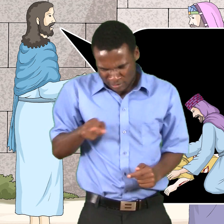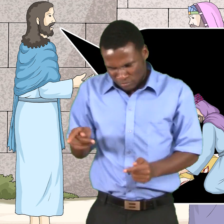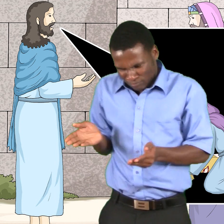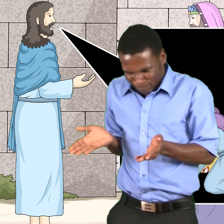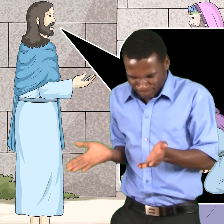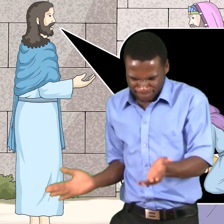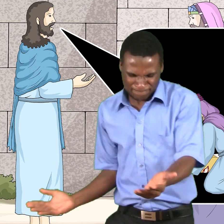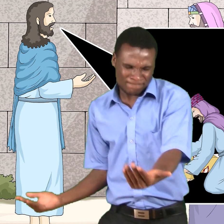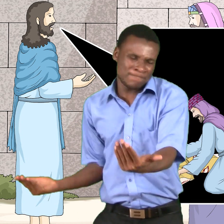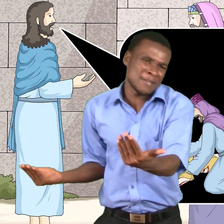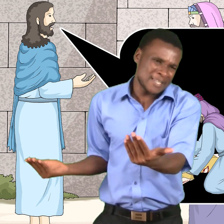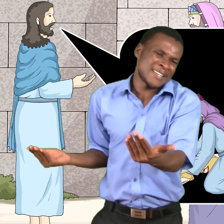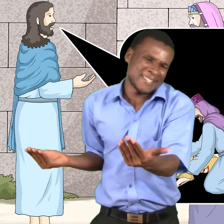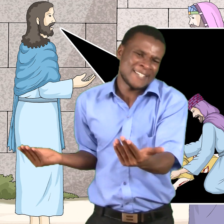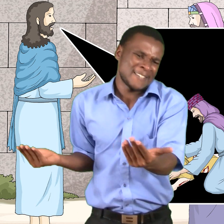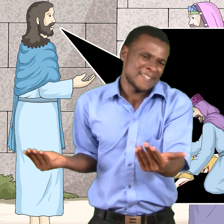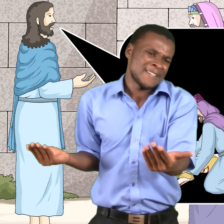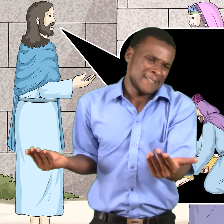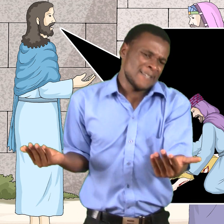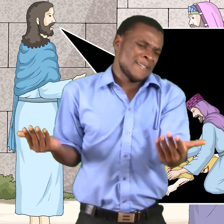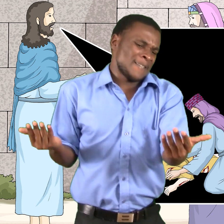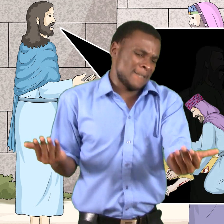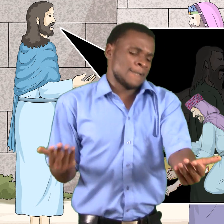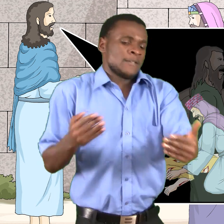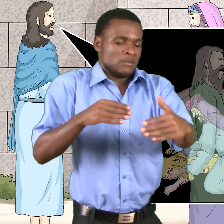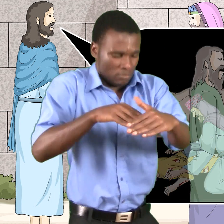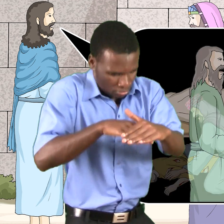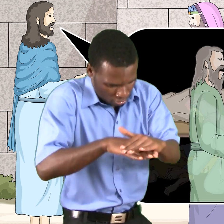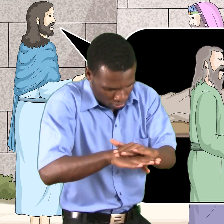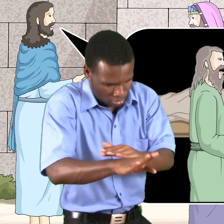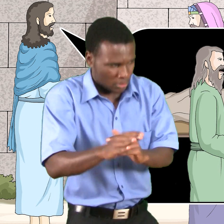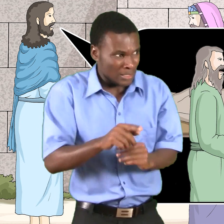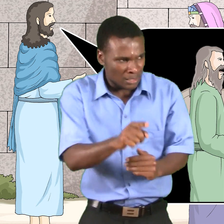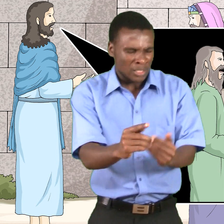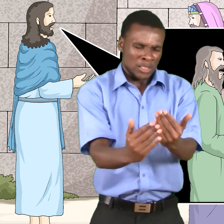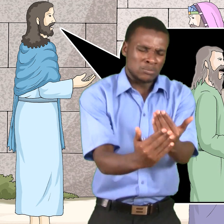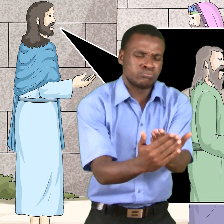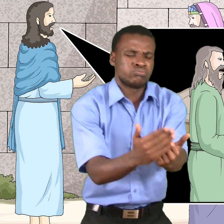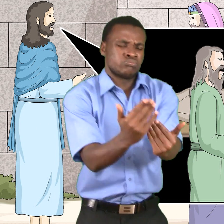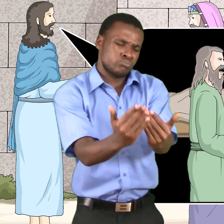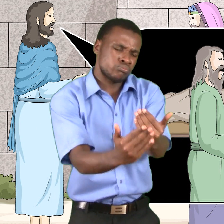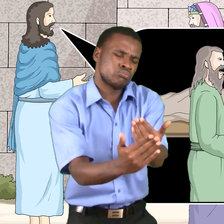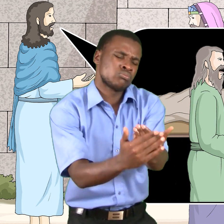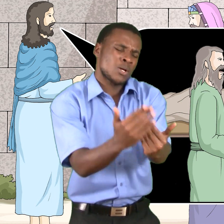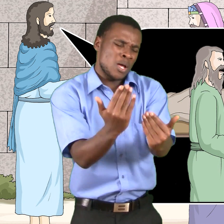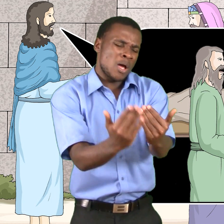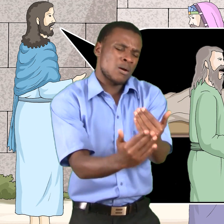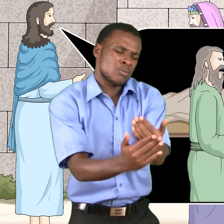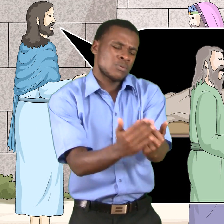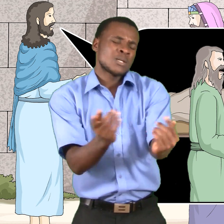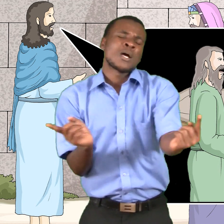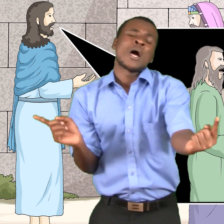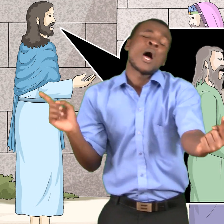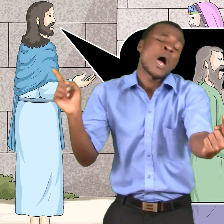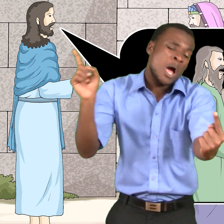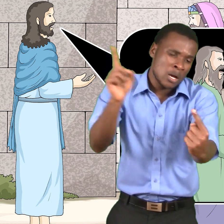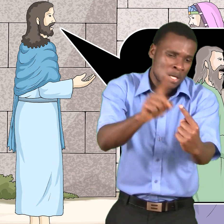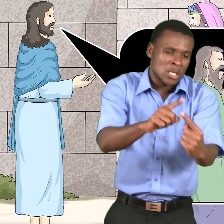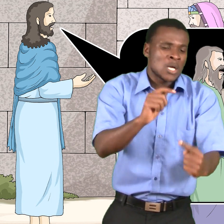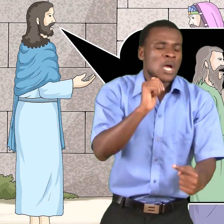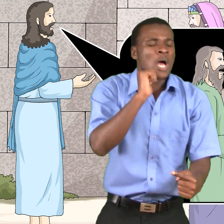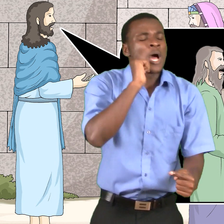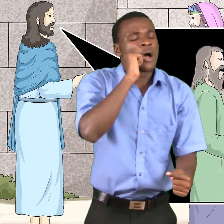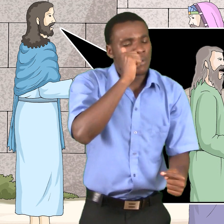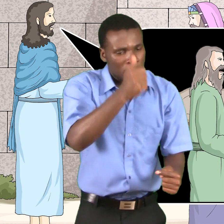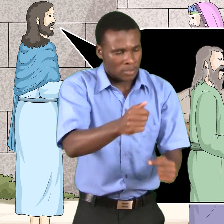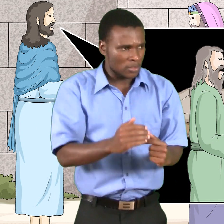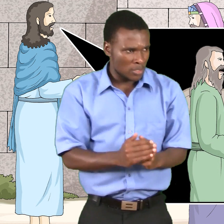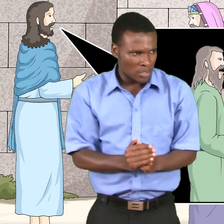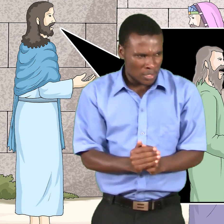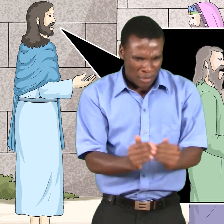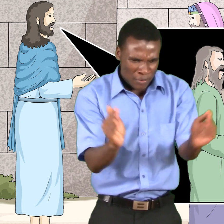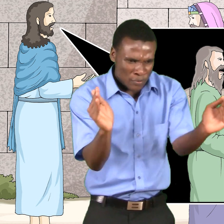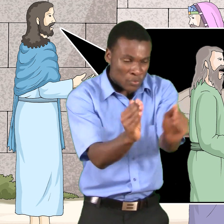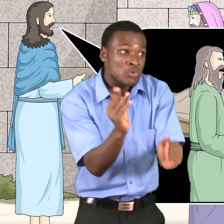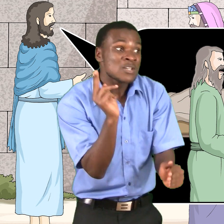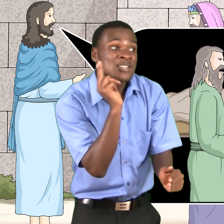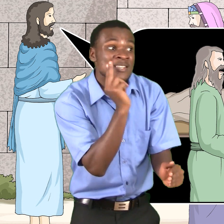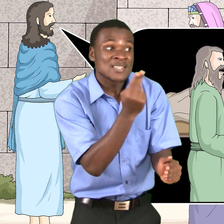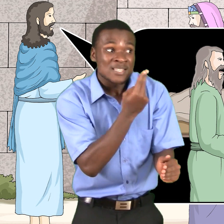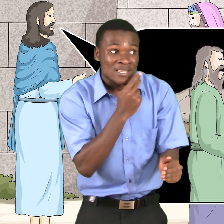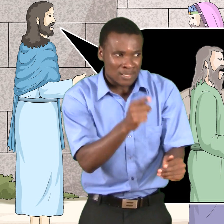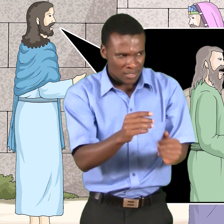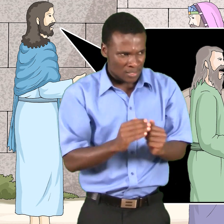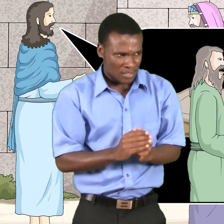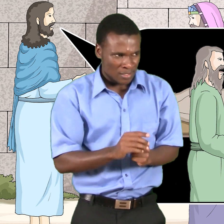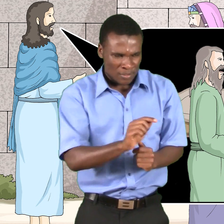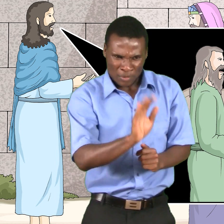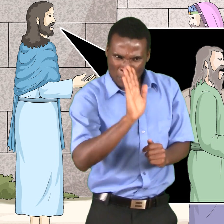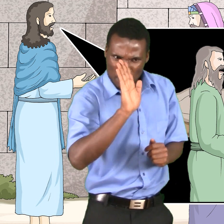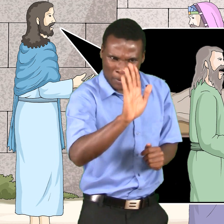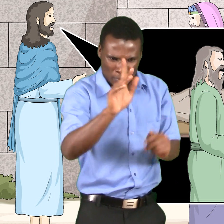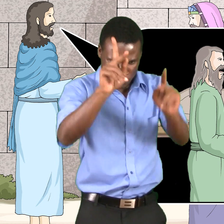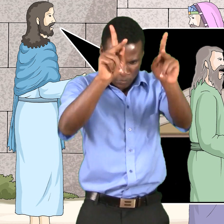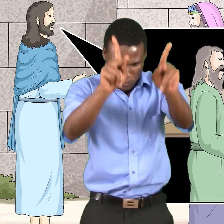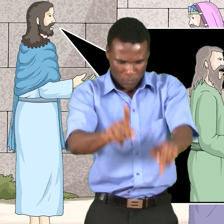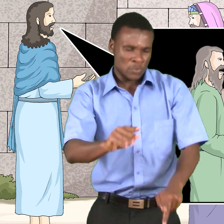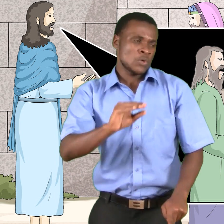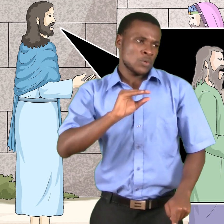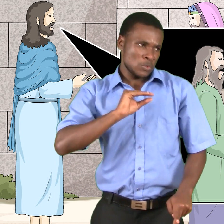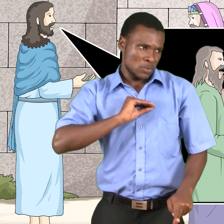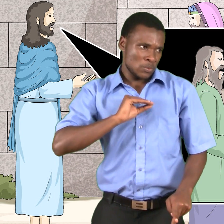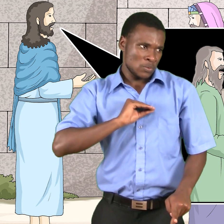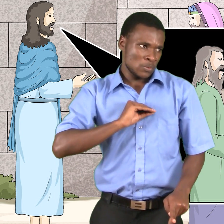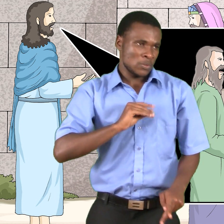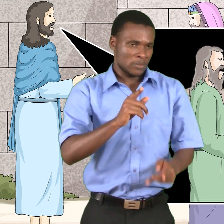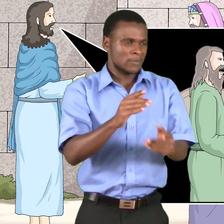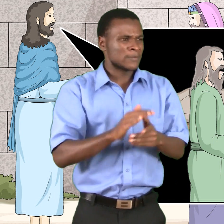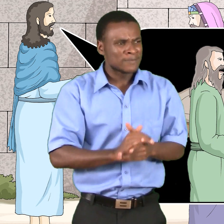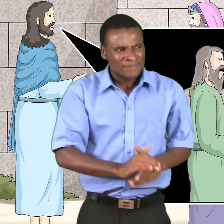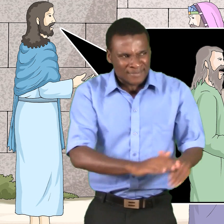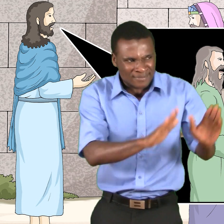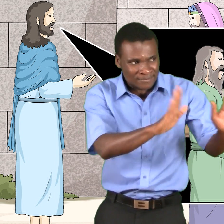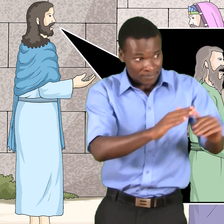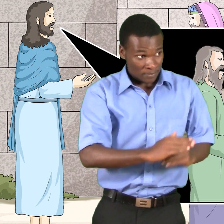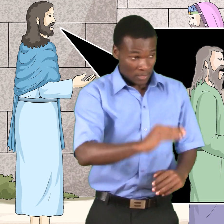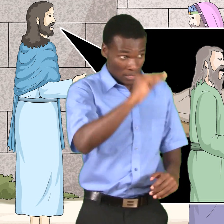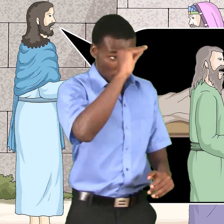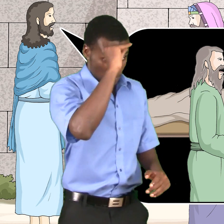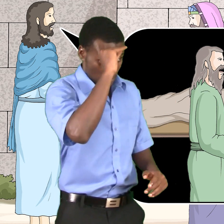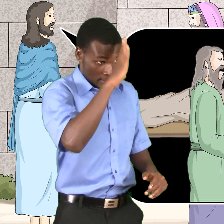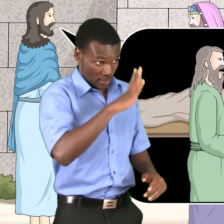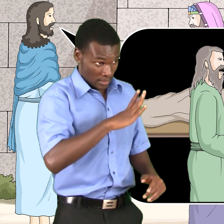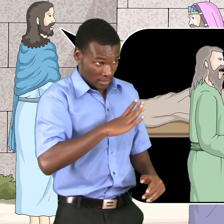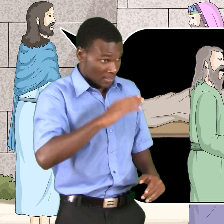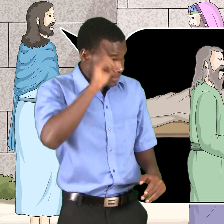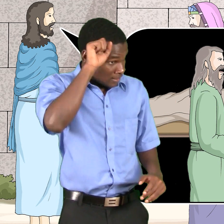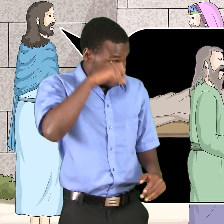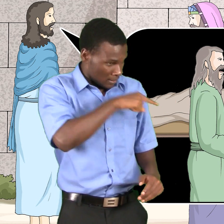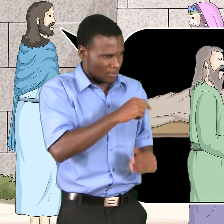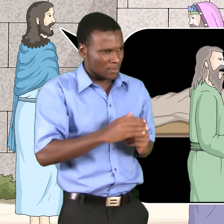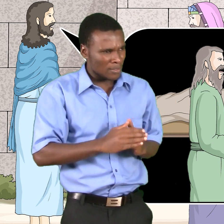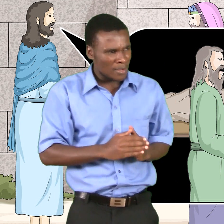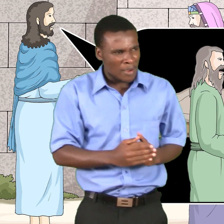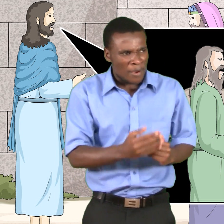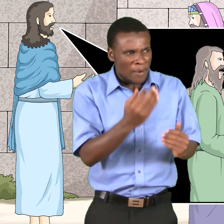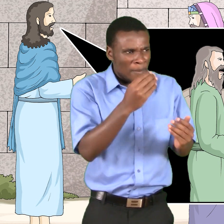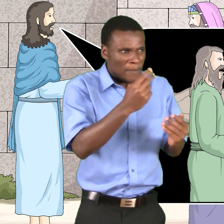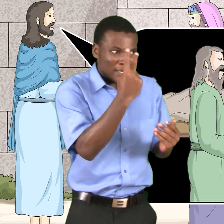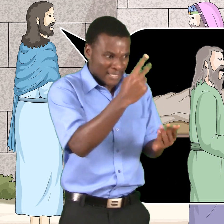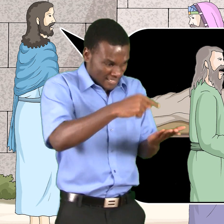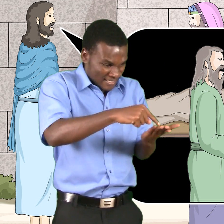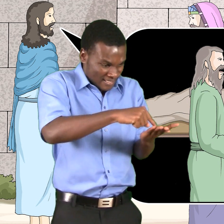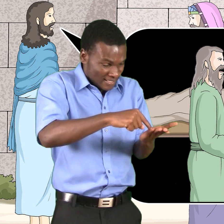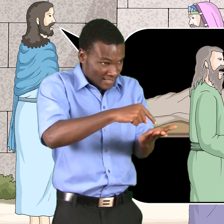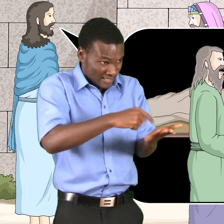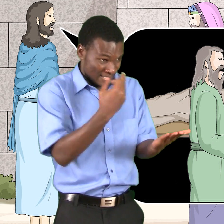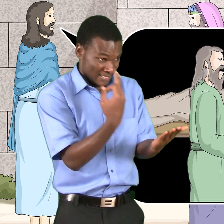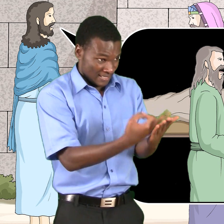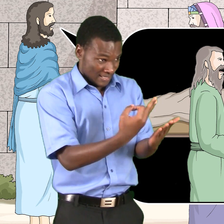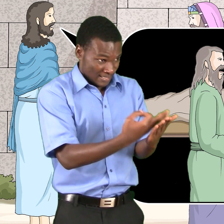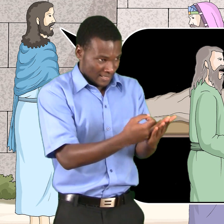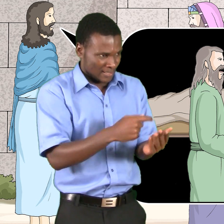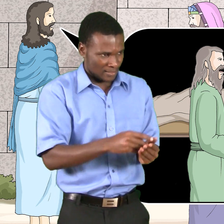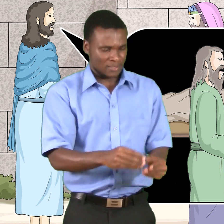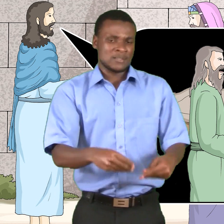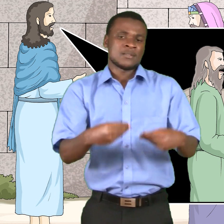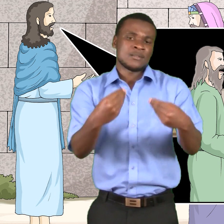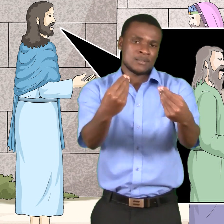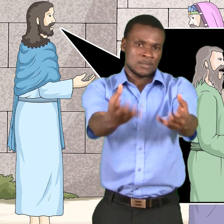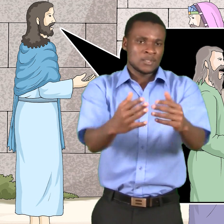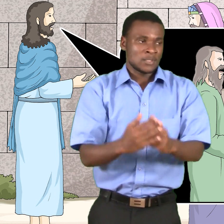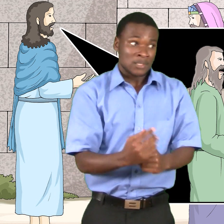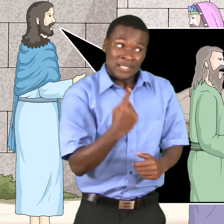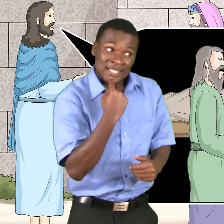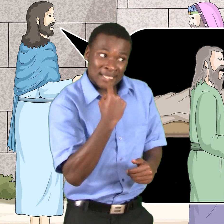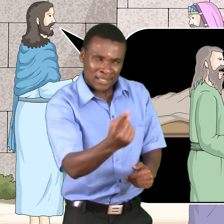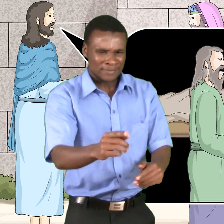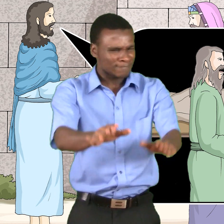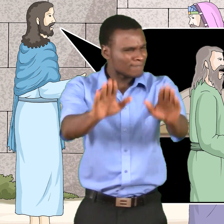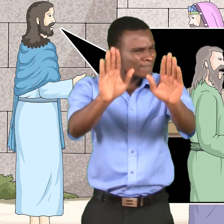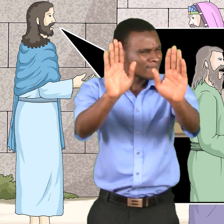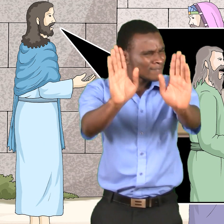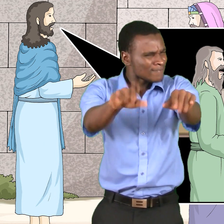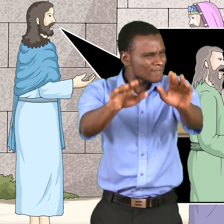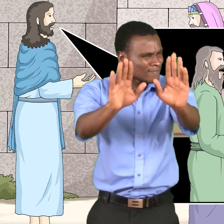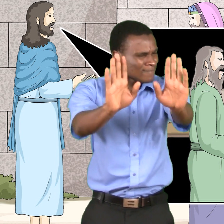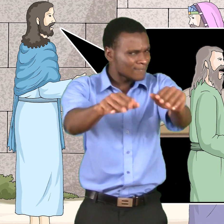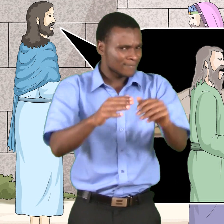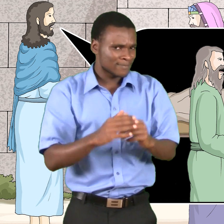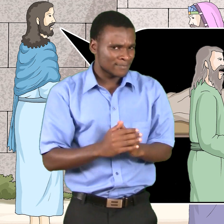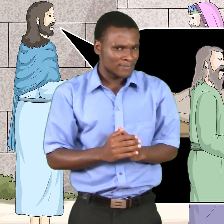Then he put him on his own animal, brought him to an inn, and took care of him.